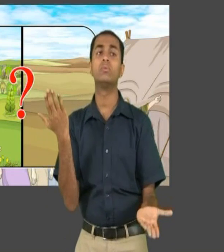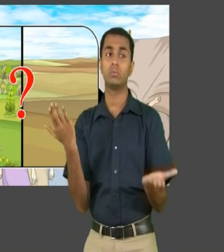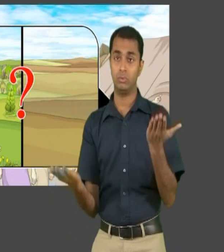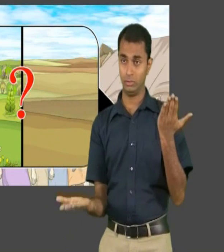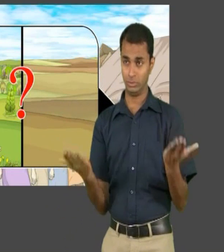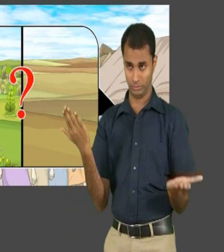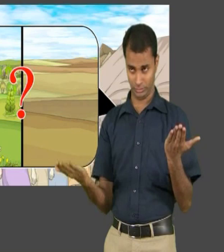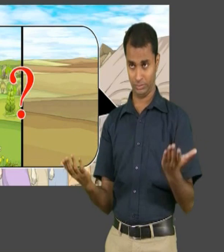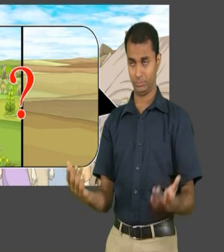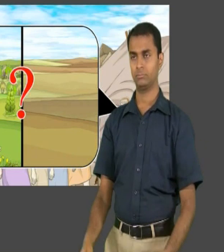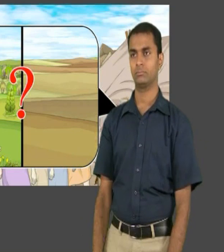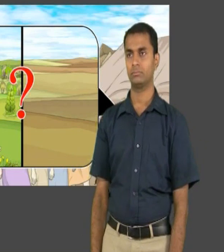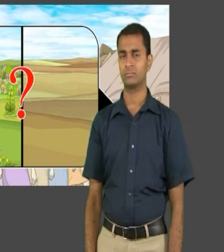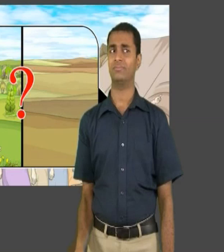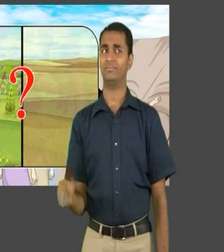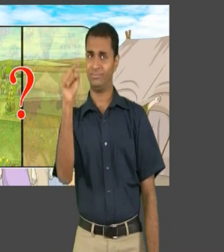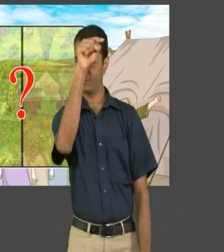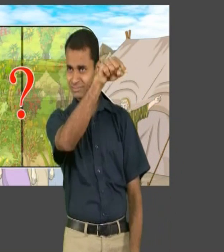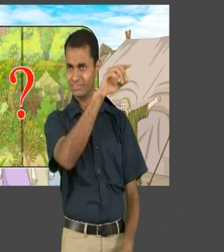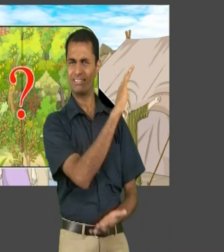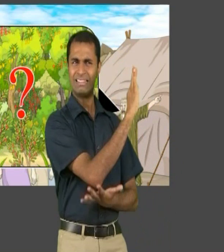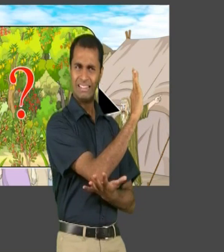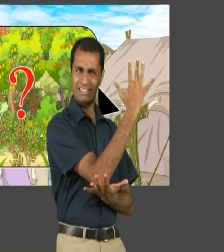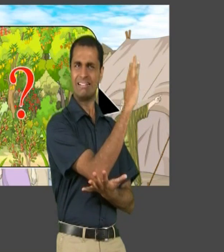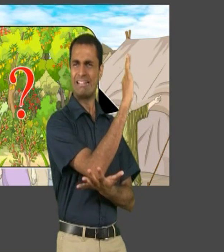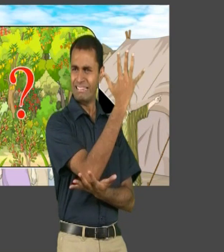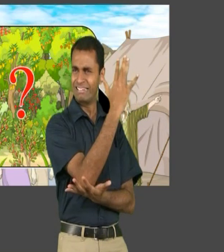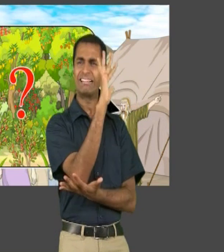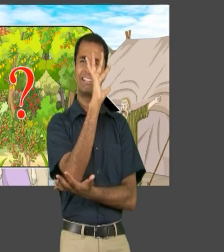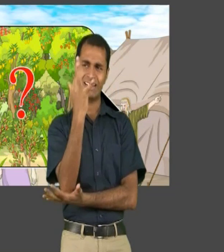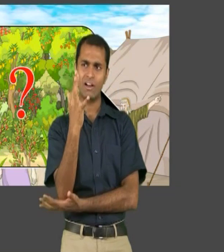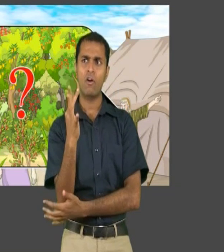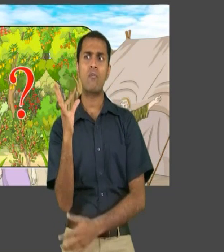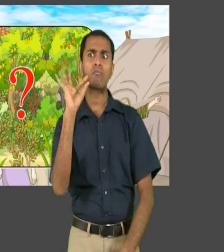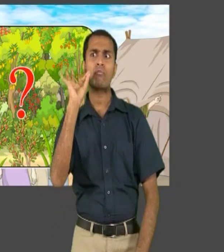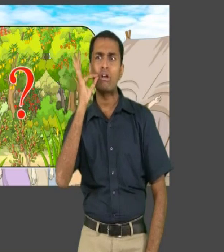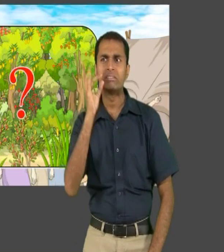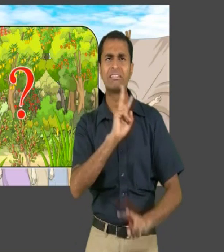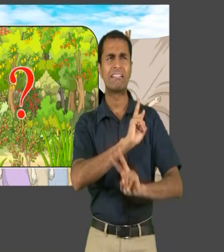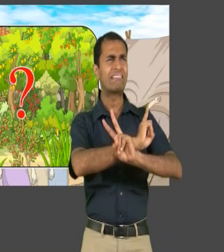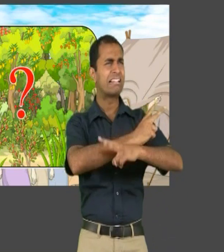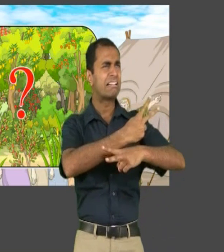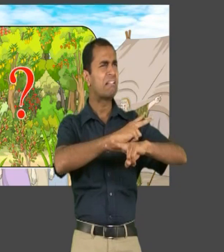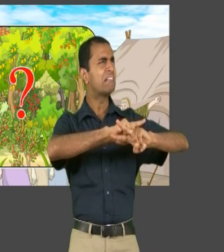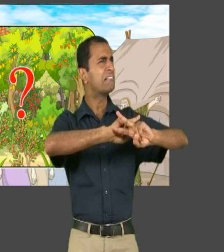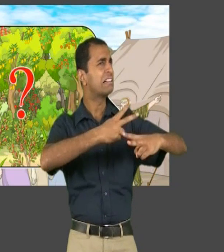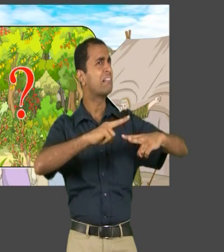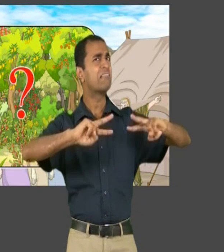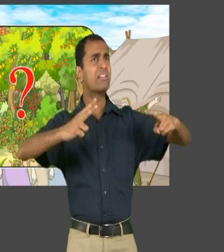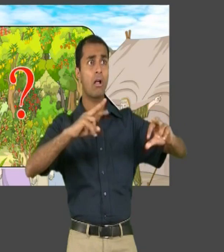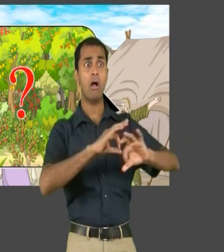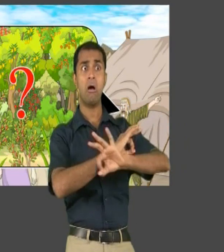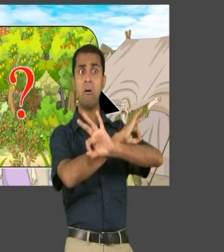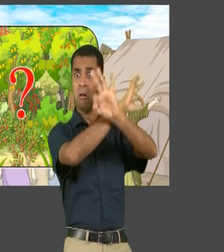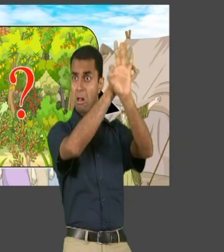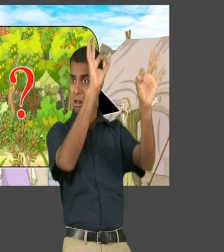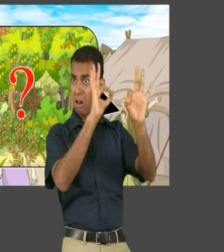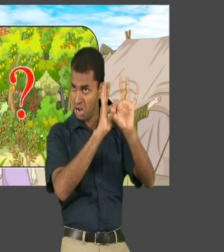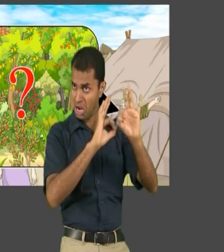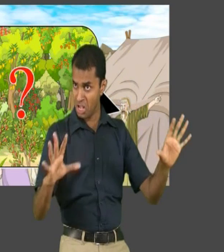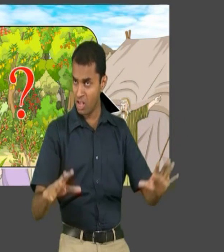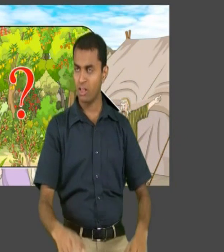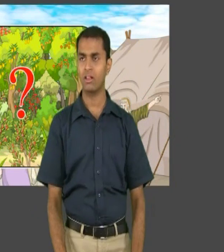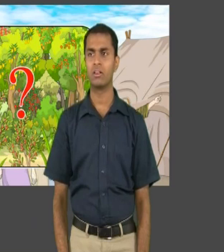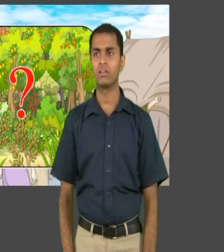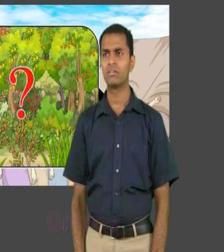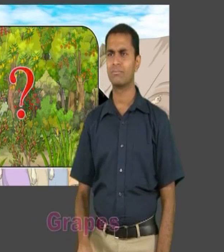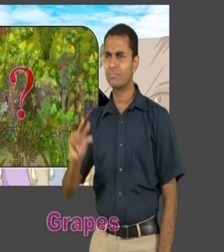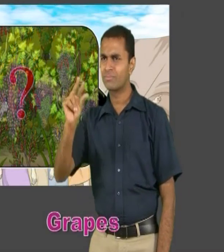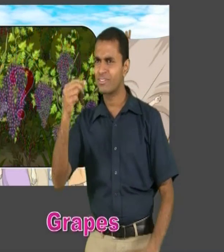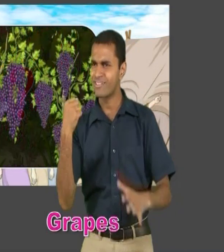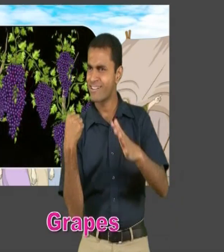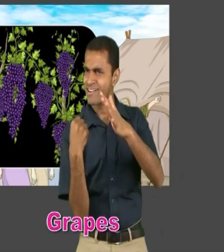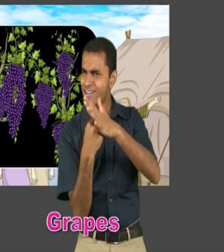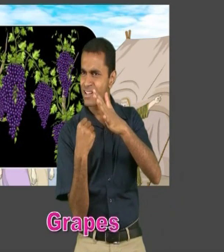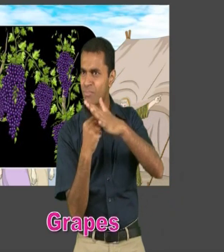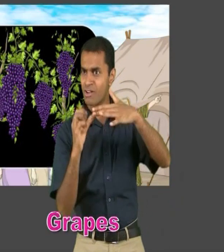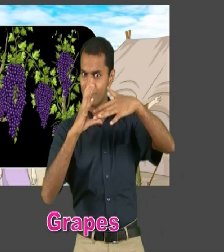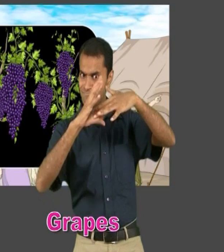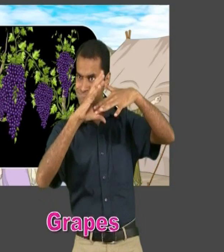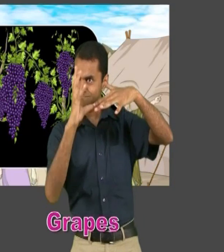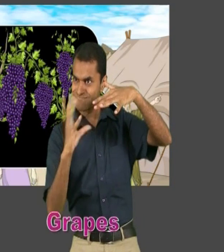Are there trees in it or not?